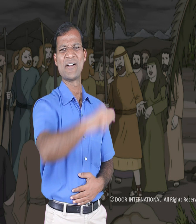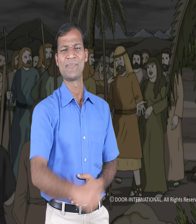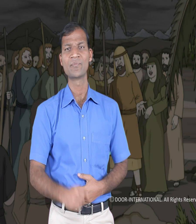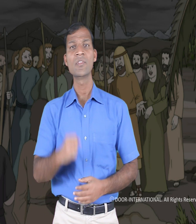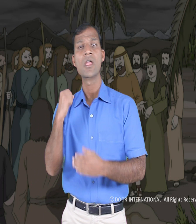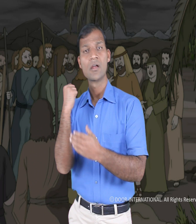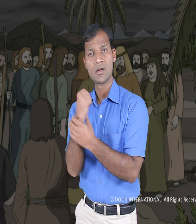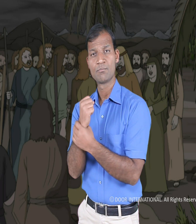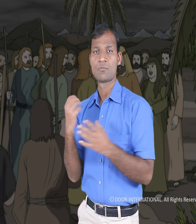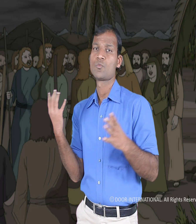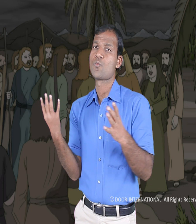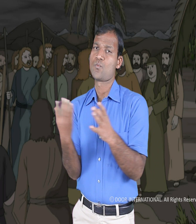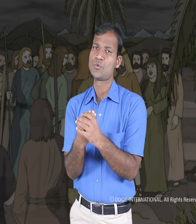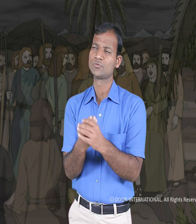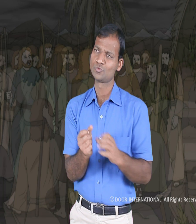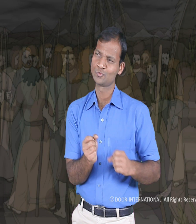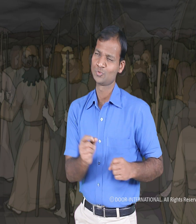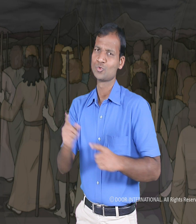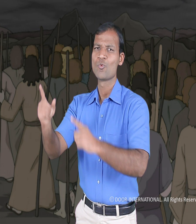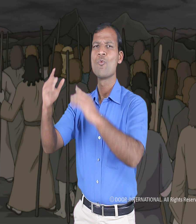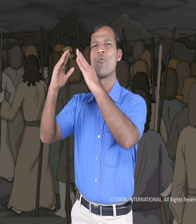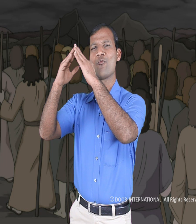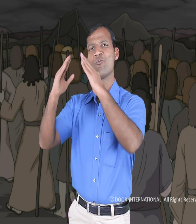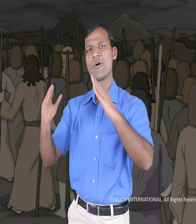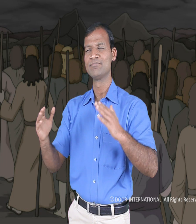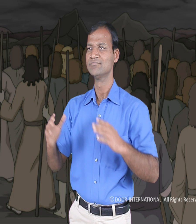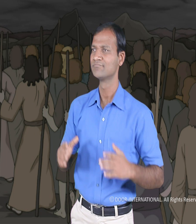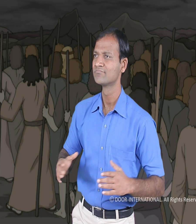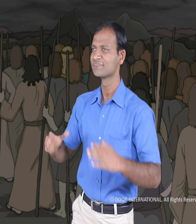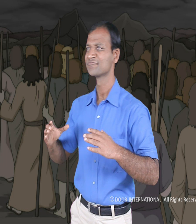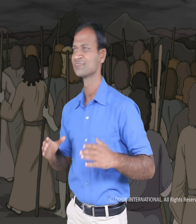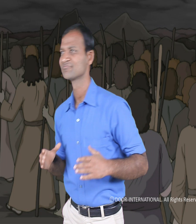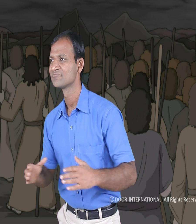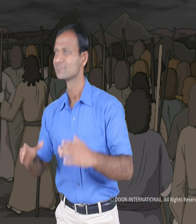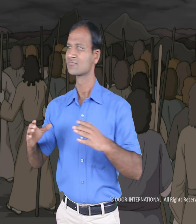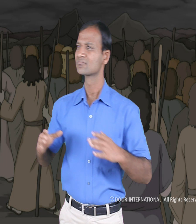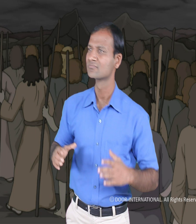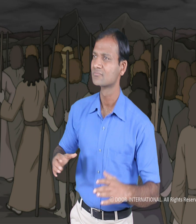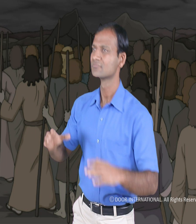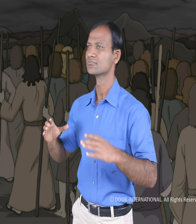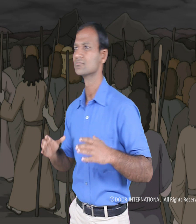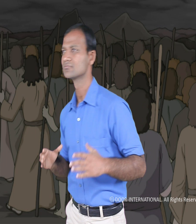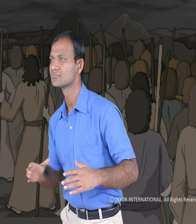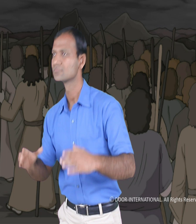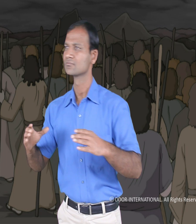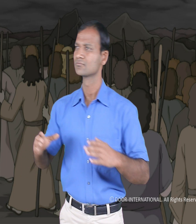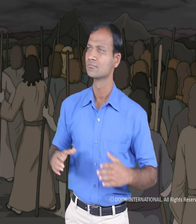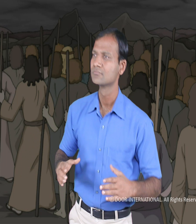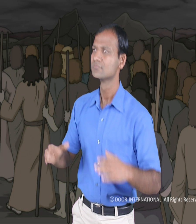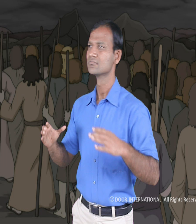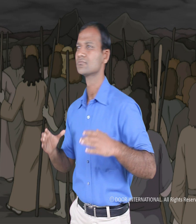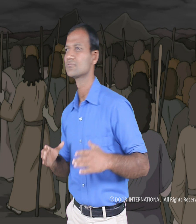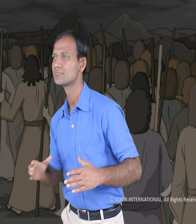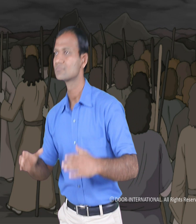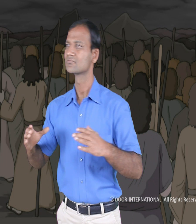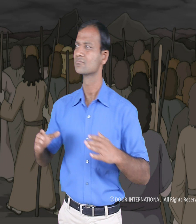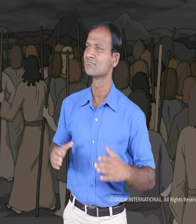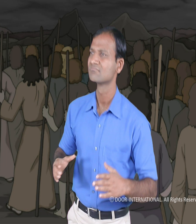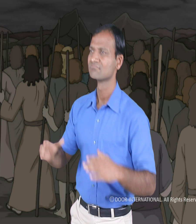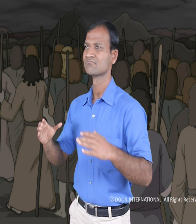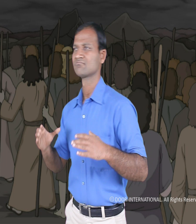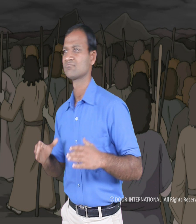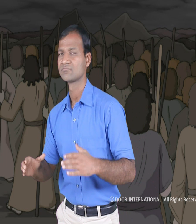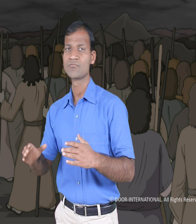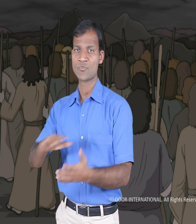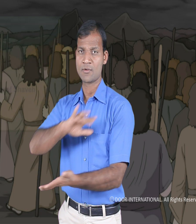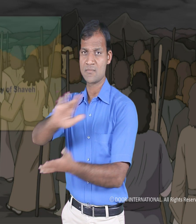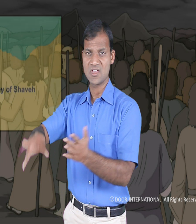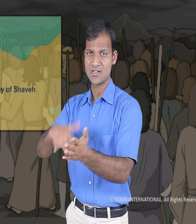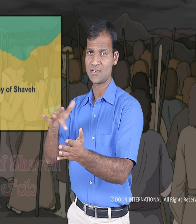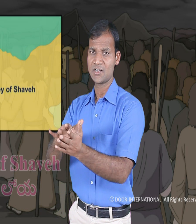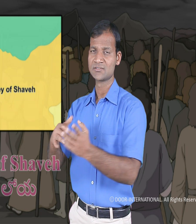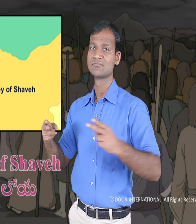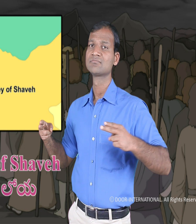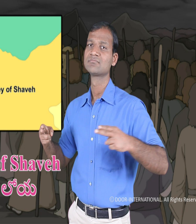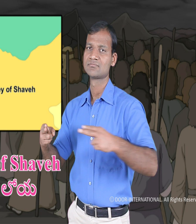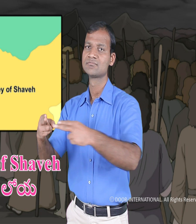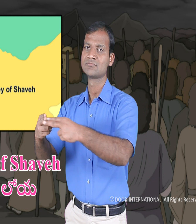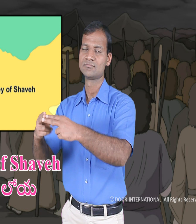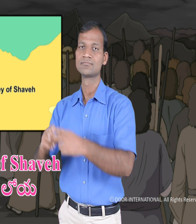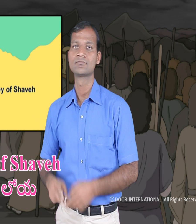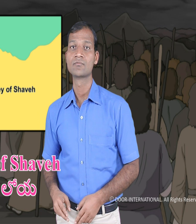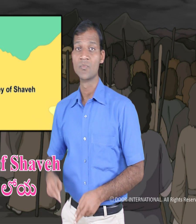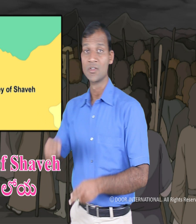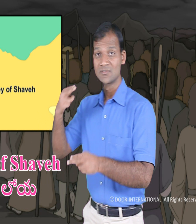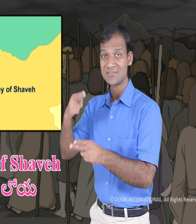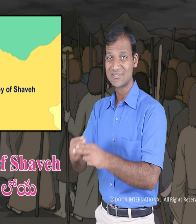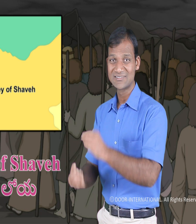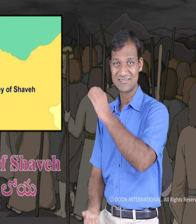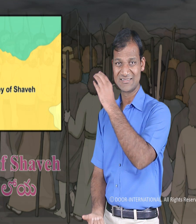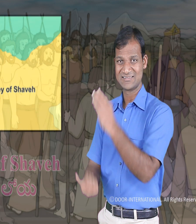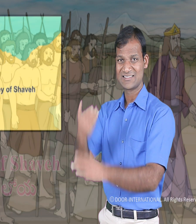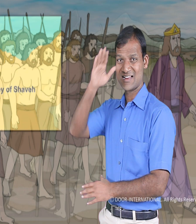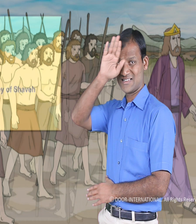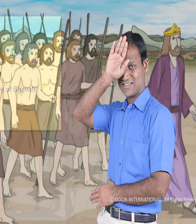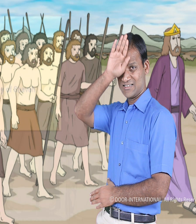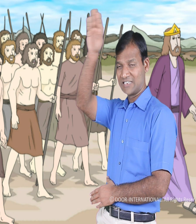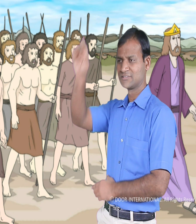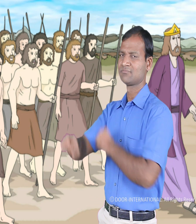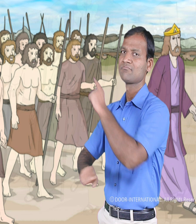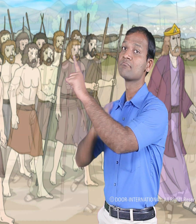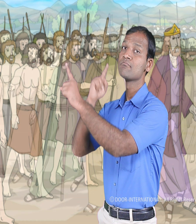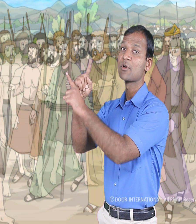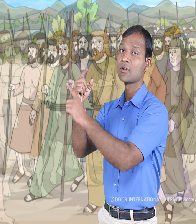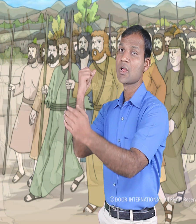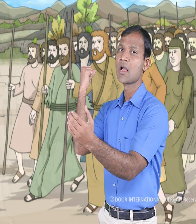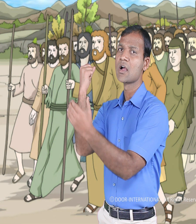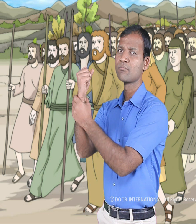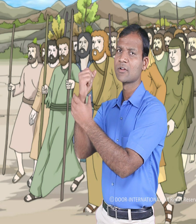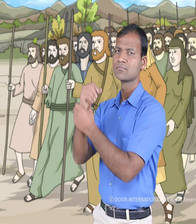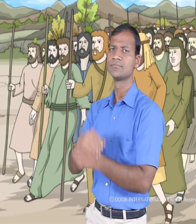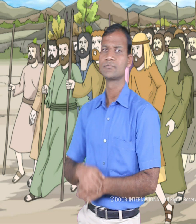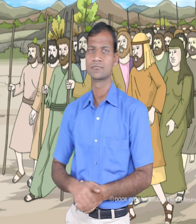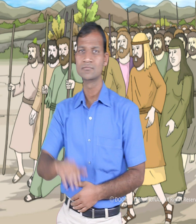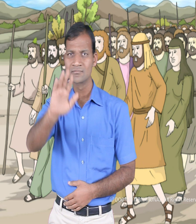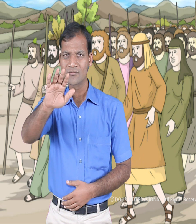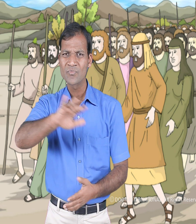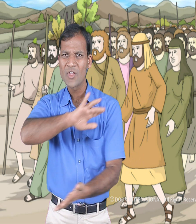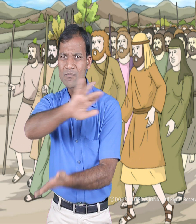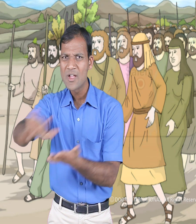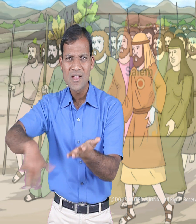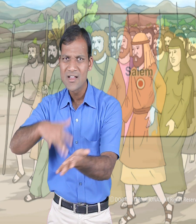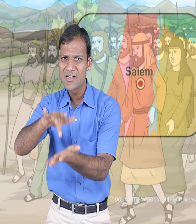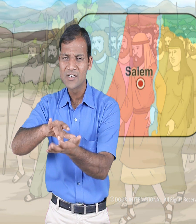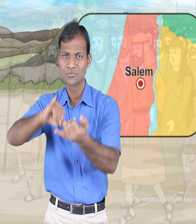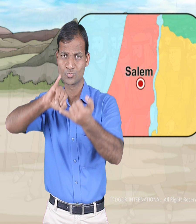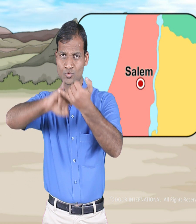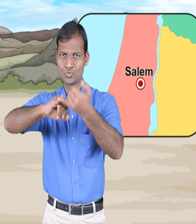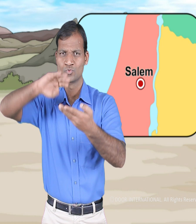After Abram returned from defeating Chedorlaomer and the kings allied with him, the king of Sodom went out to meet him in the Valley of Shaveh (that is, the King’s Valley).